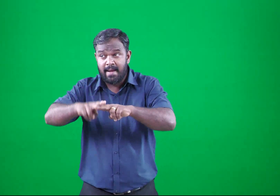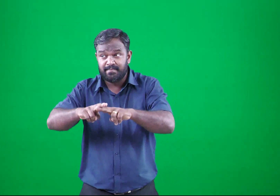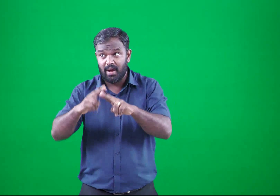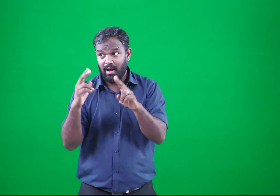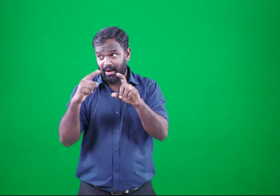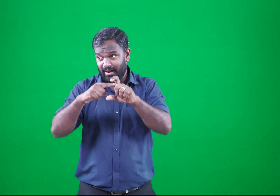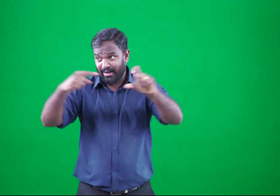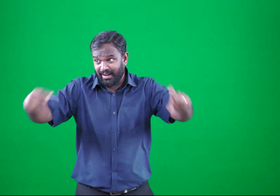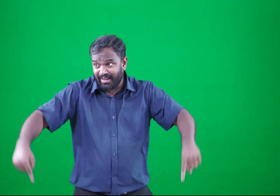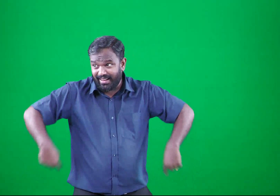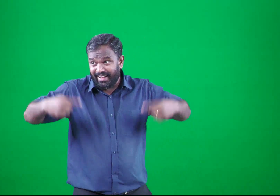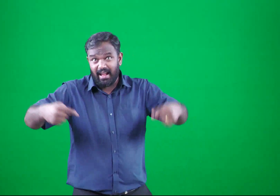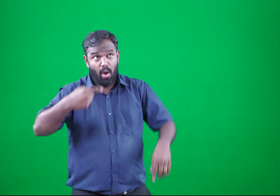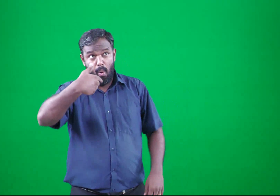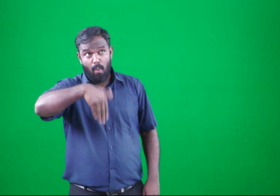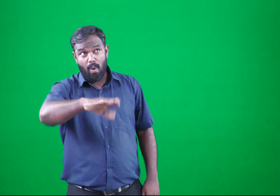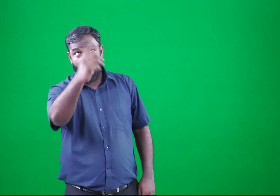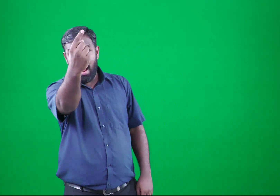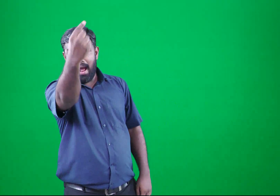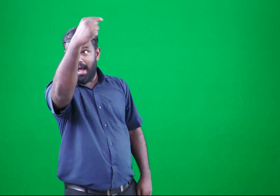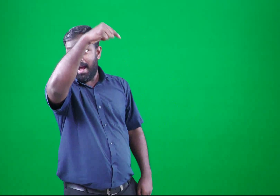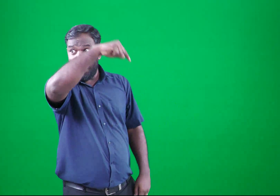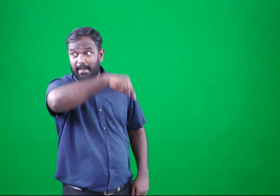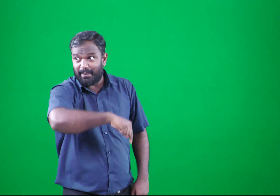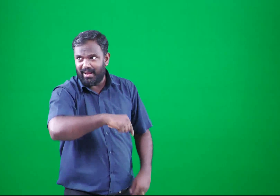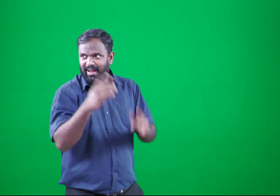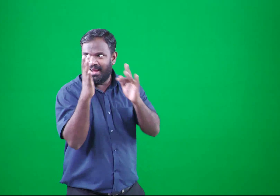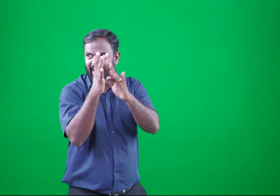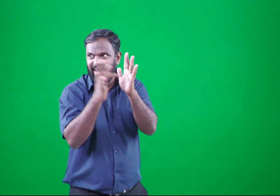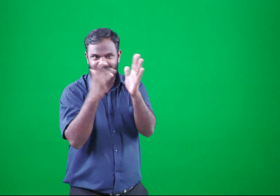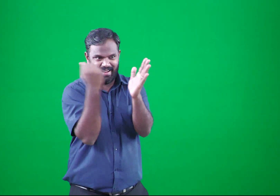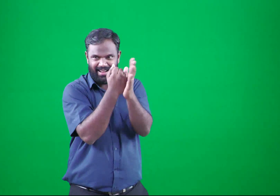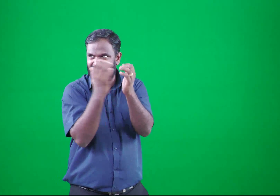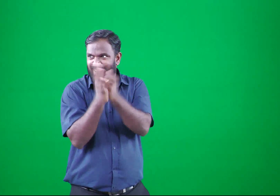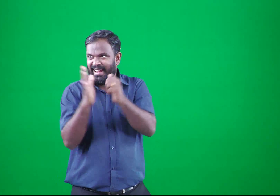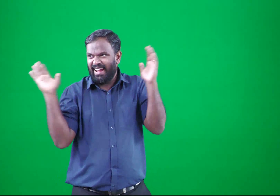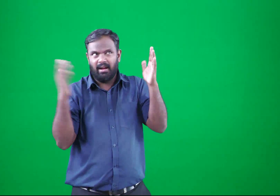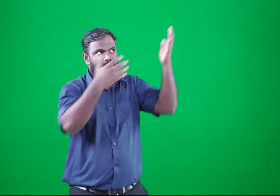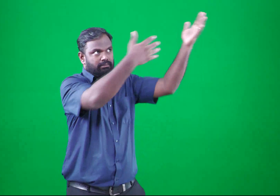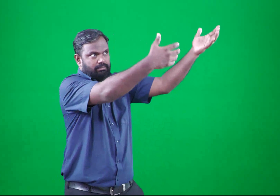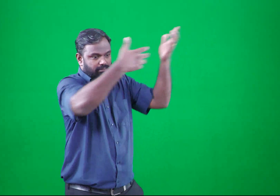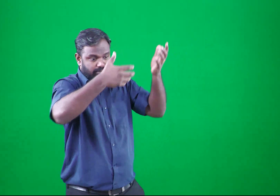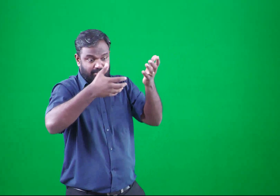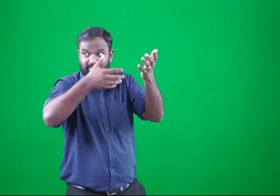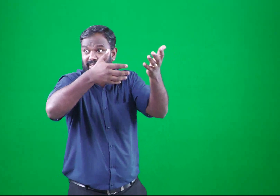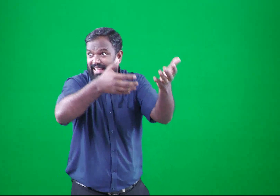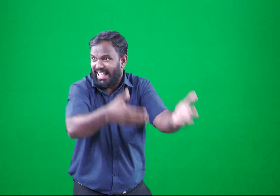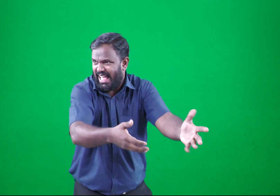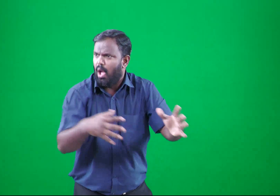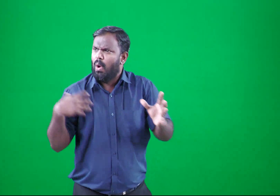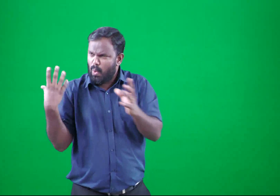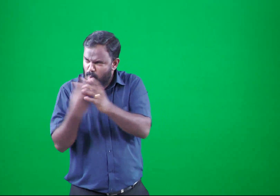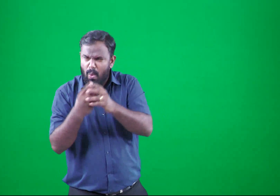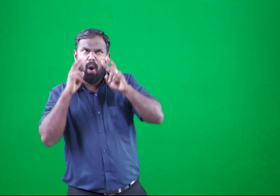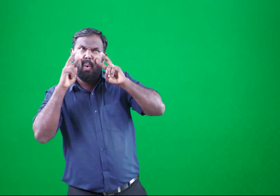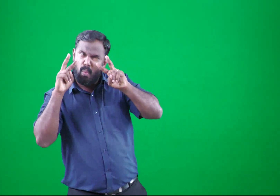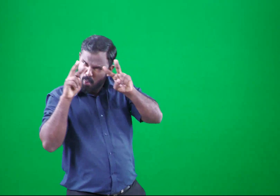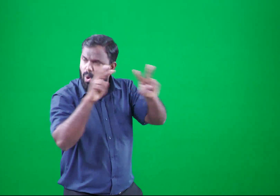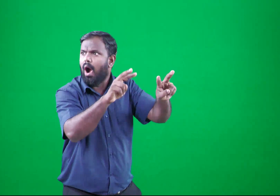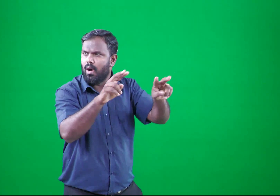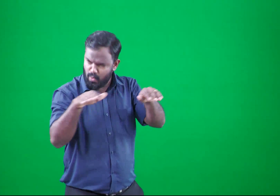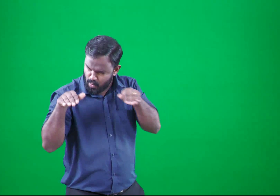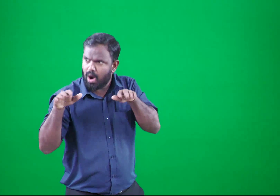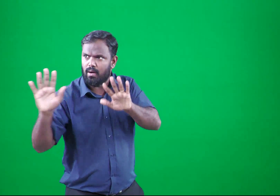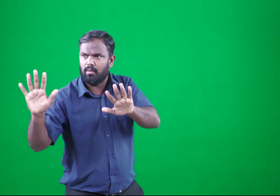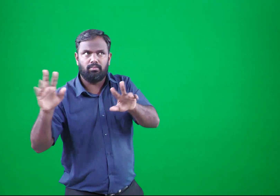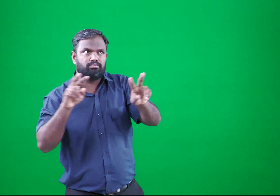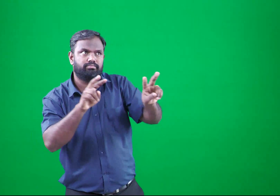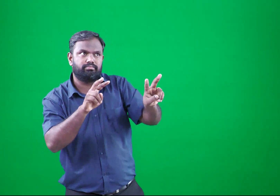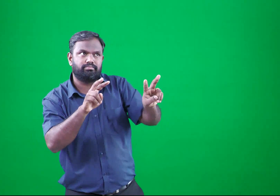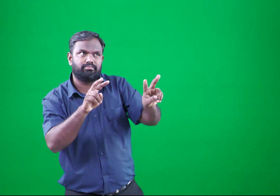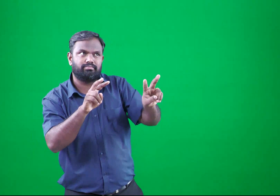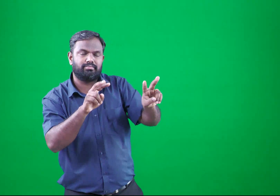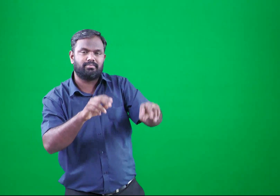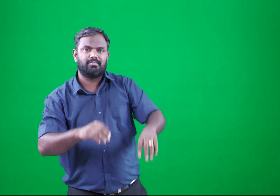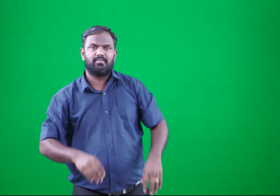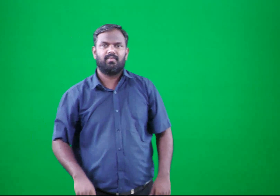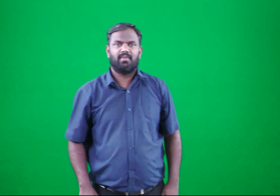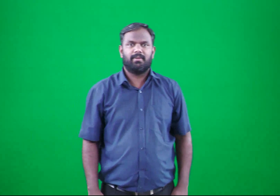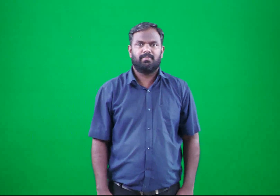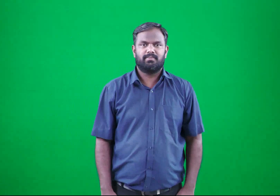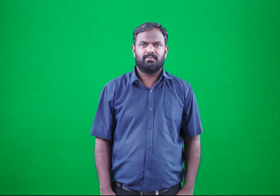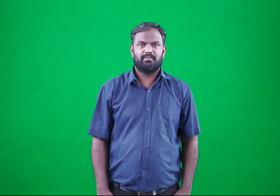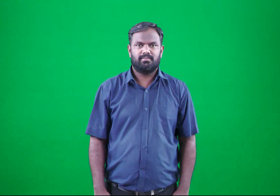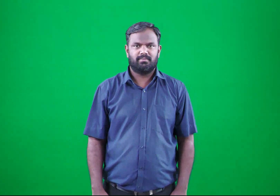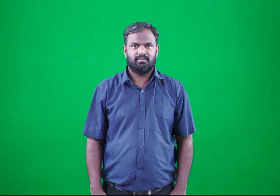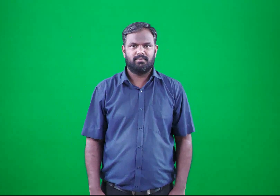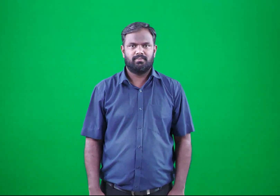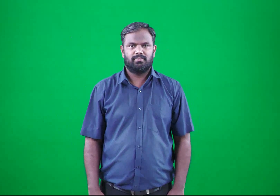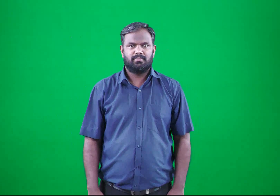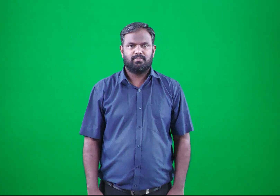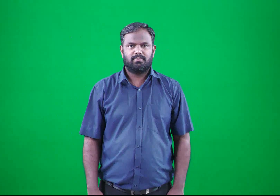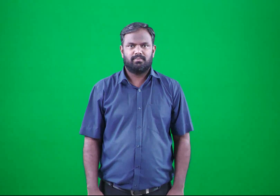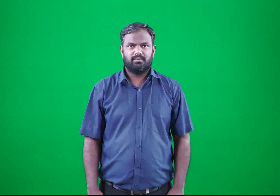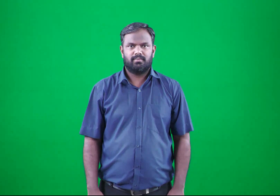Let us see if Elijah comes to take Him down."